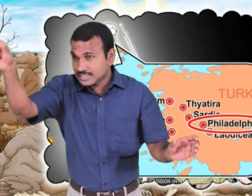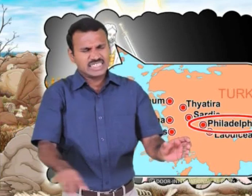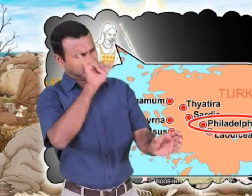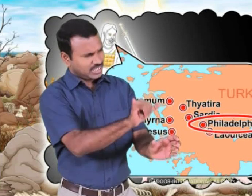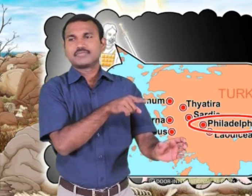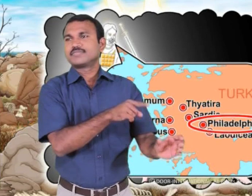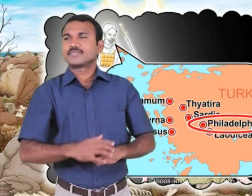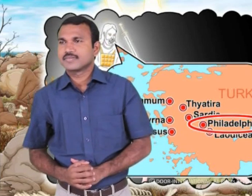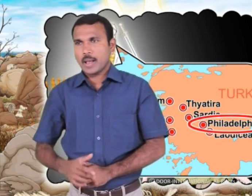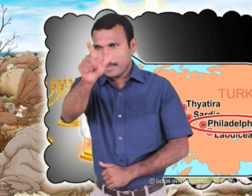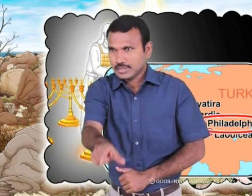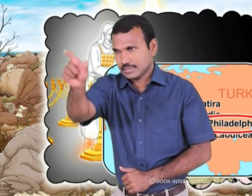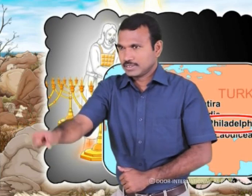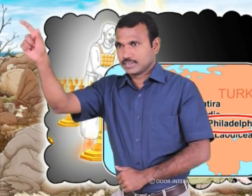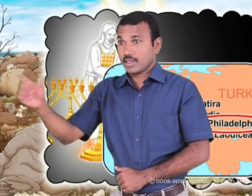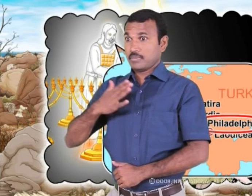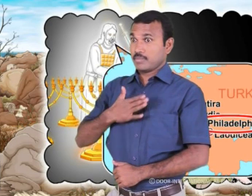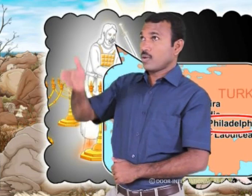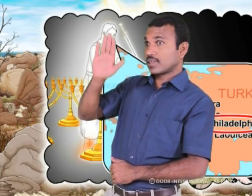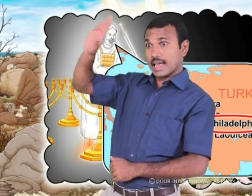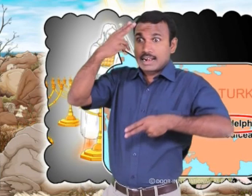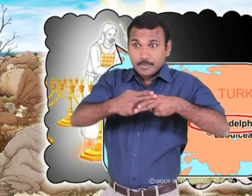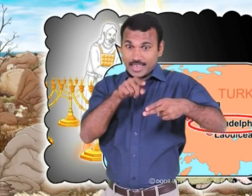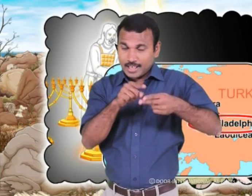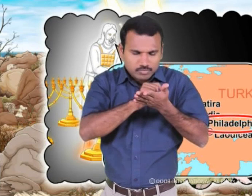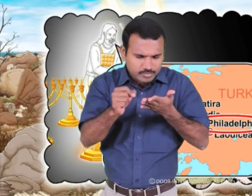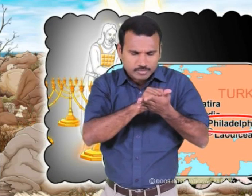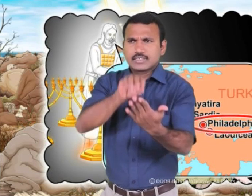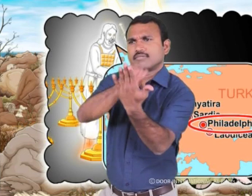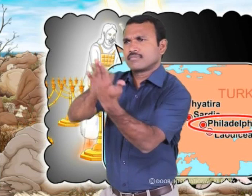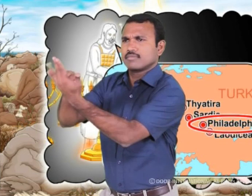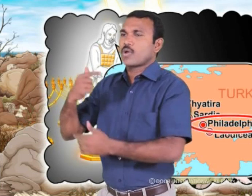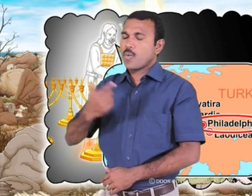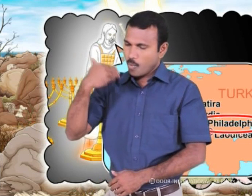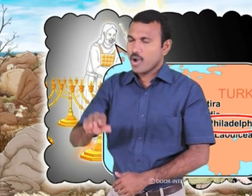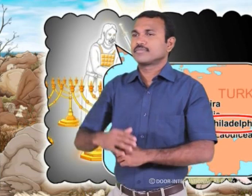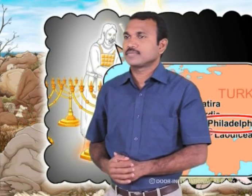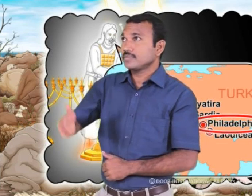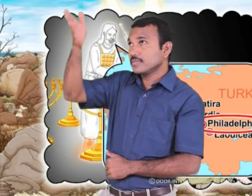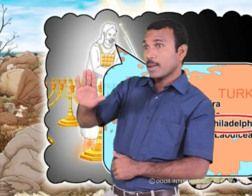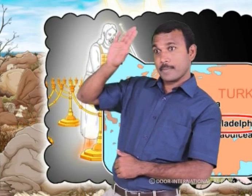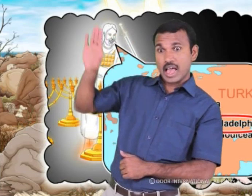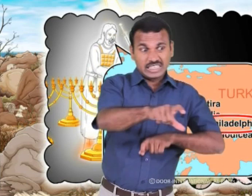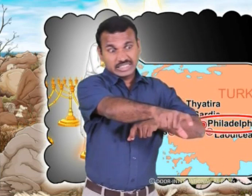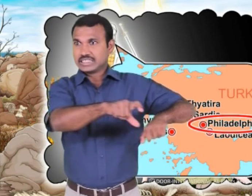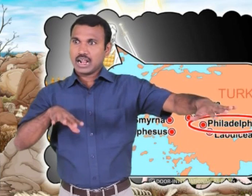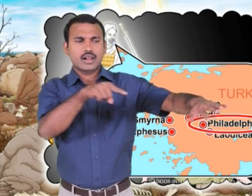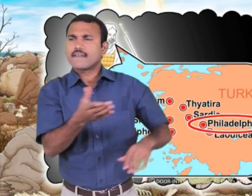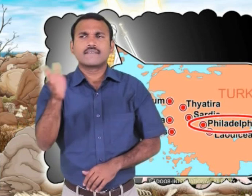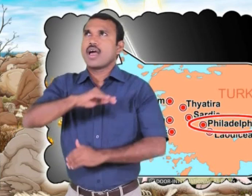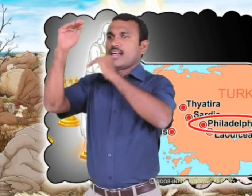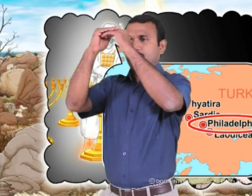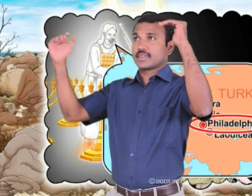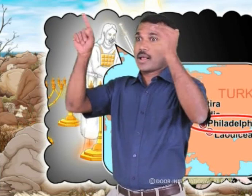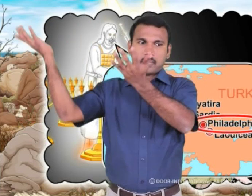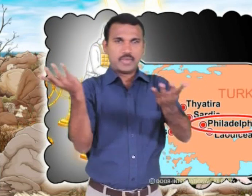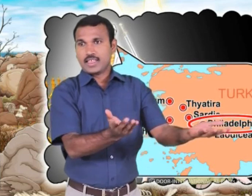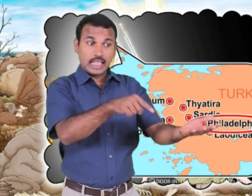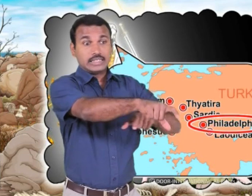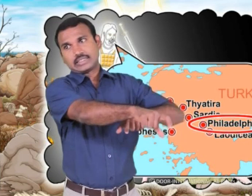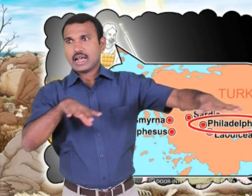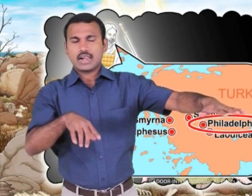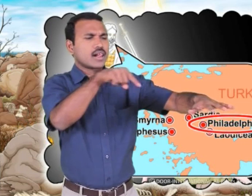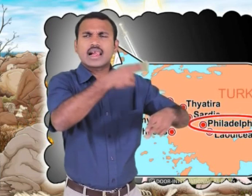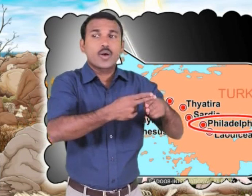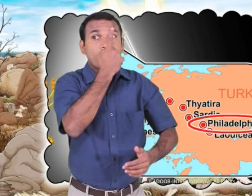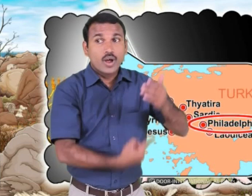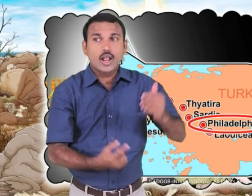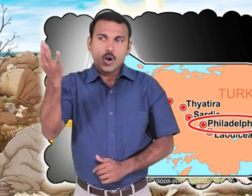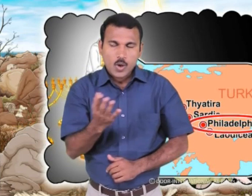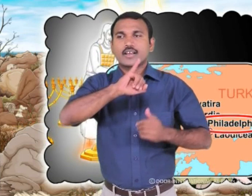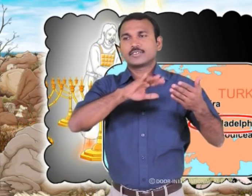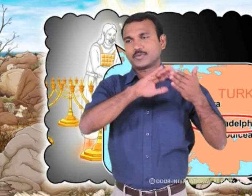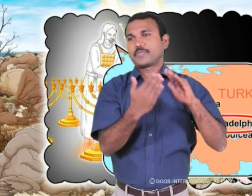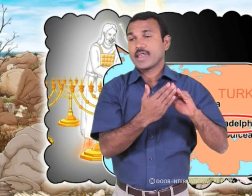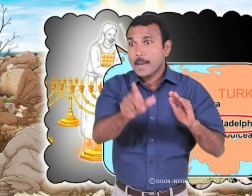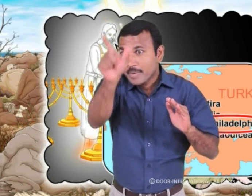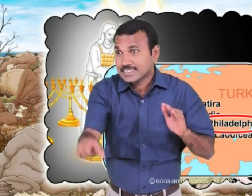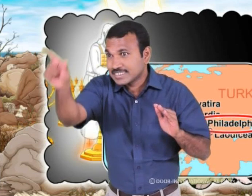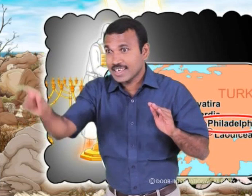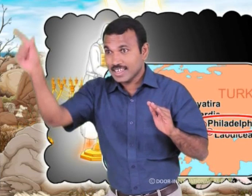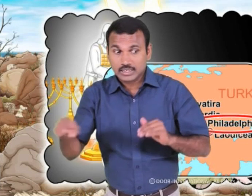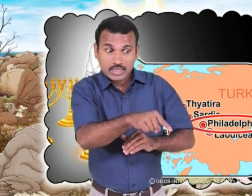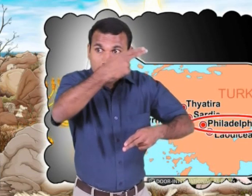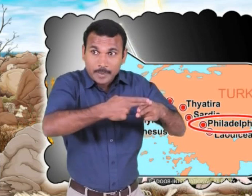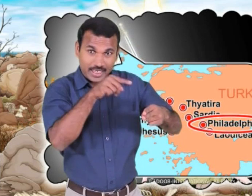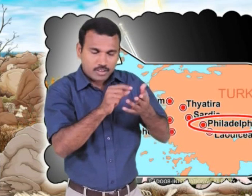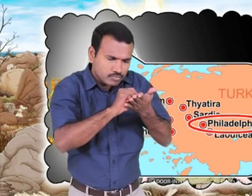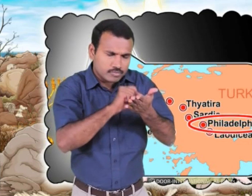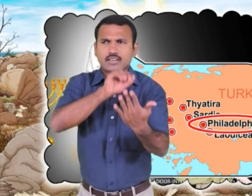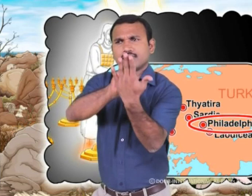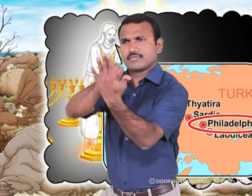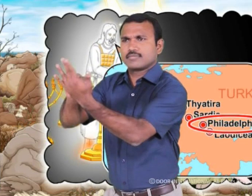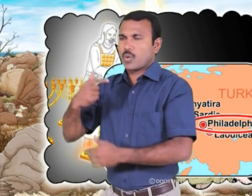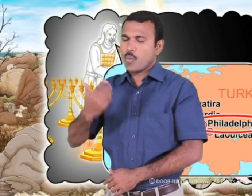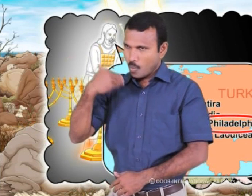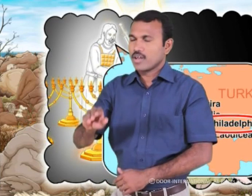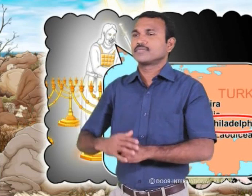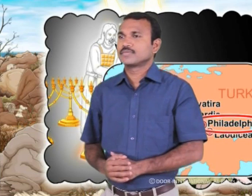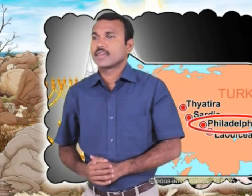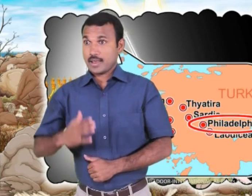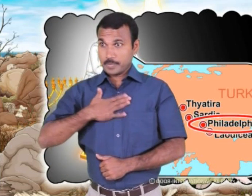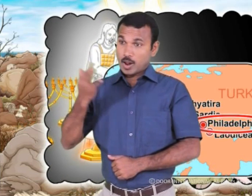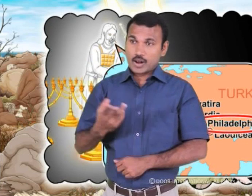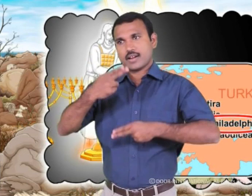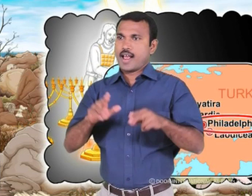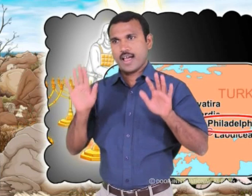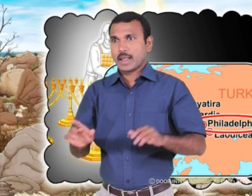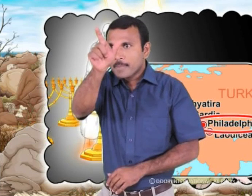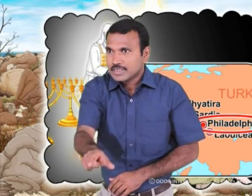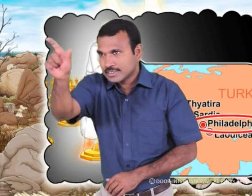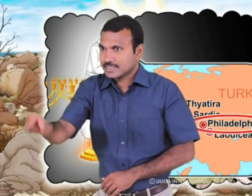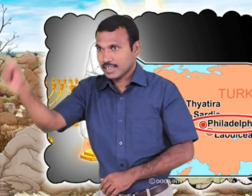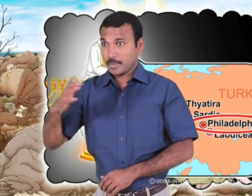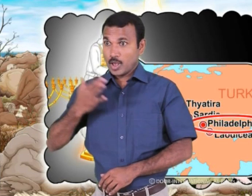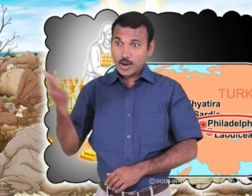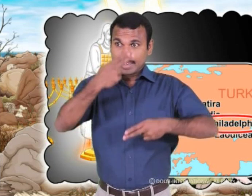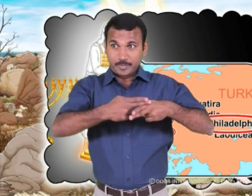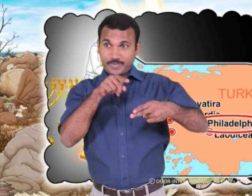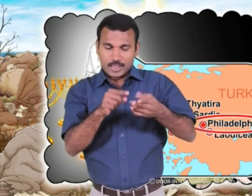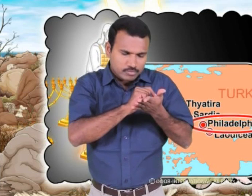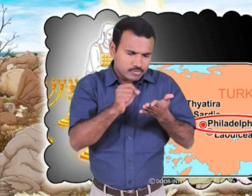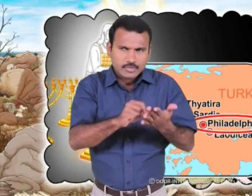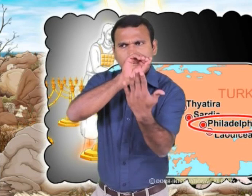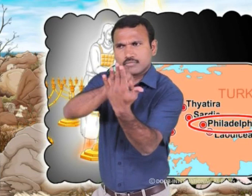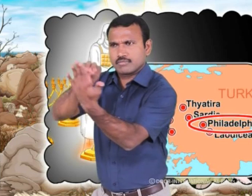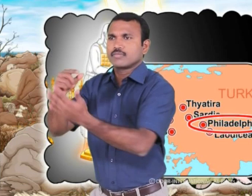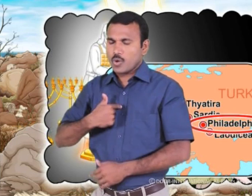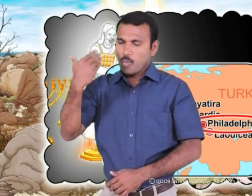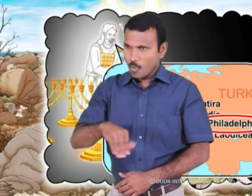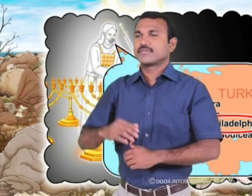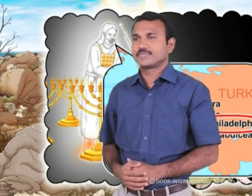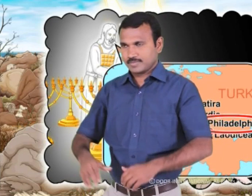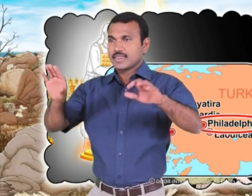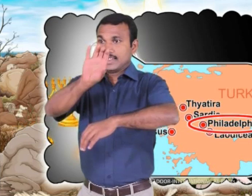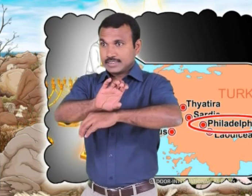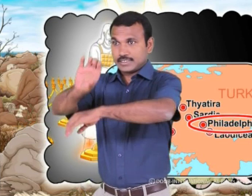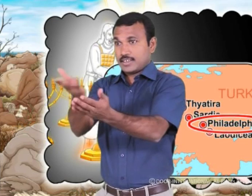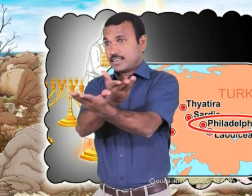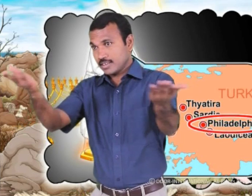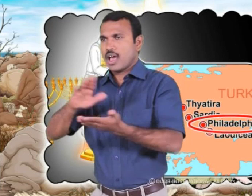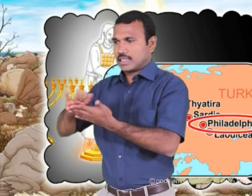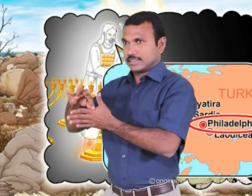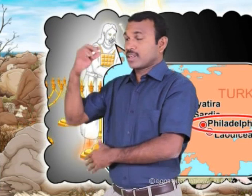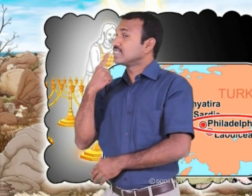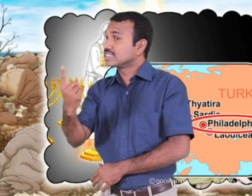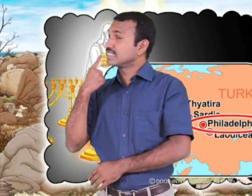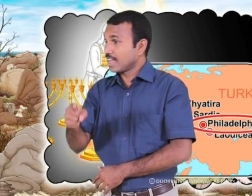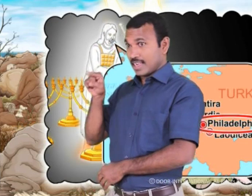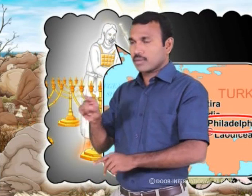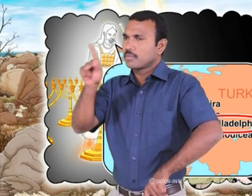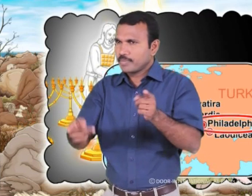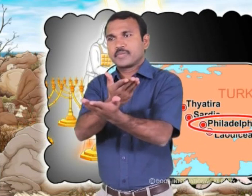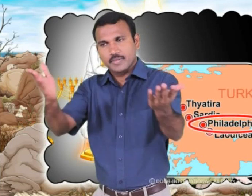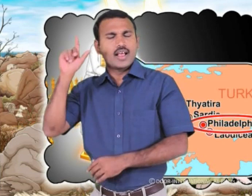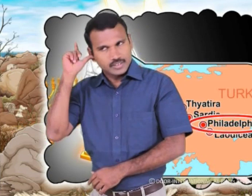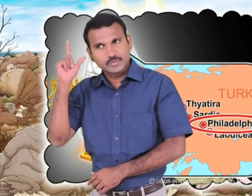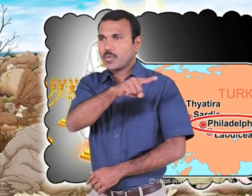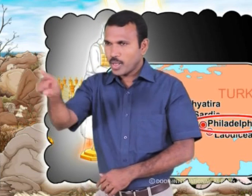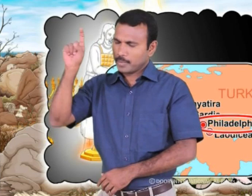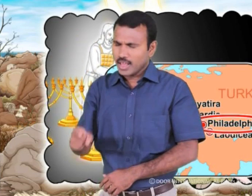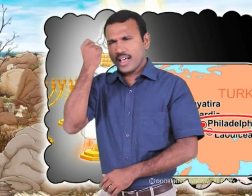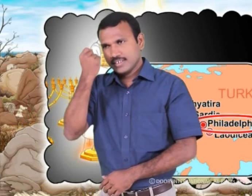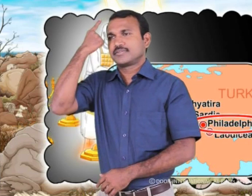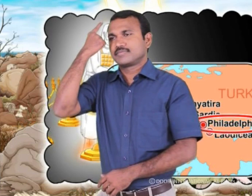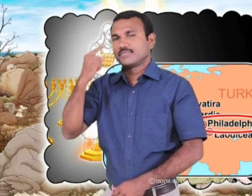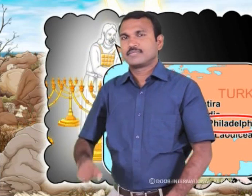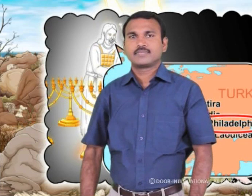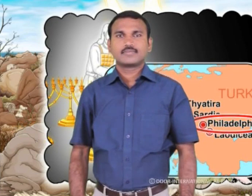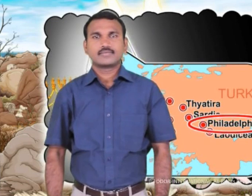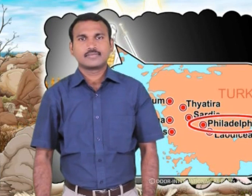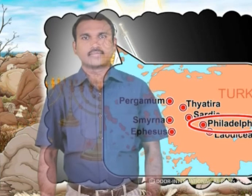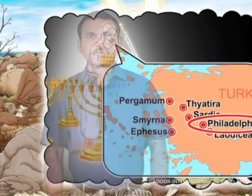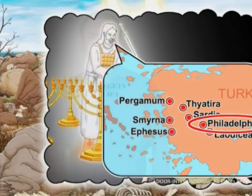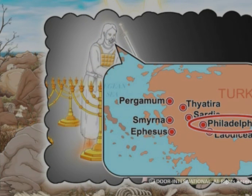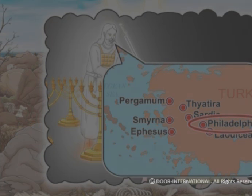Upon him I will write the name of My God, and the name of the city of My God (the new Jerusalem that comes down out of heaven from My God), and My new name.